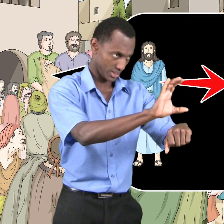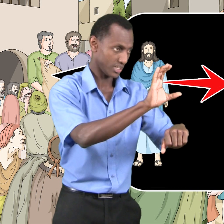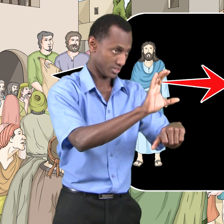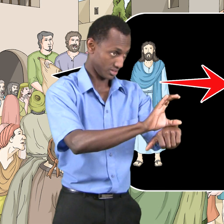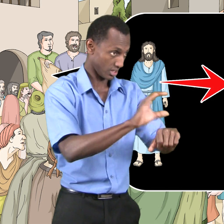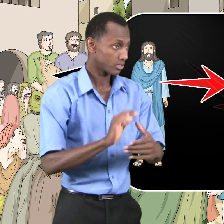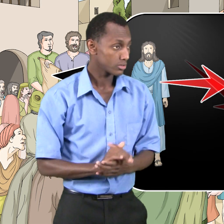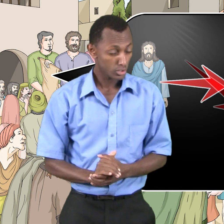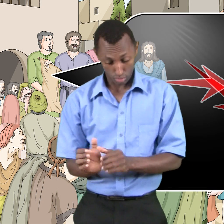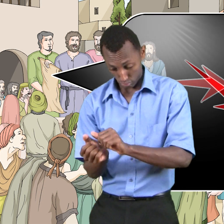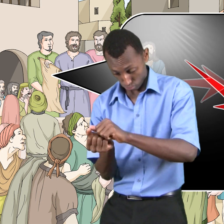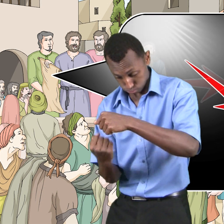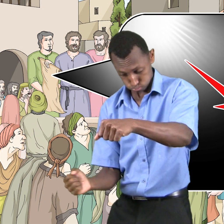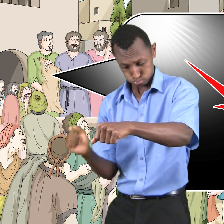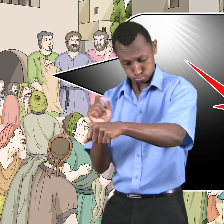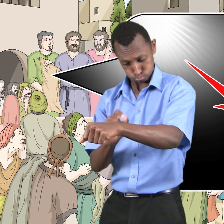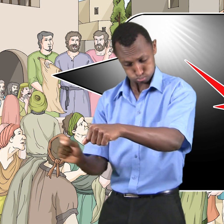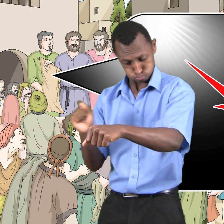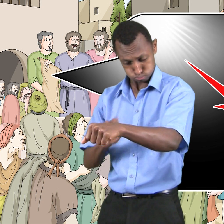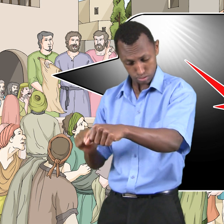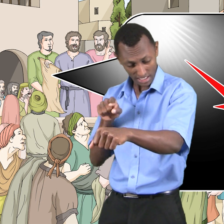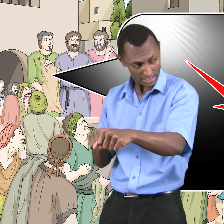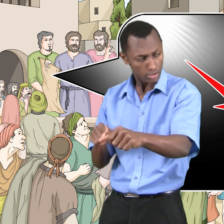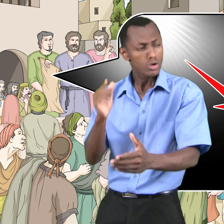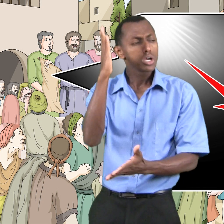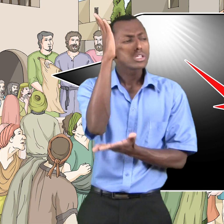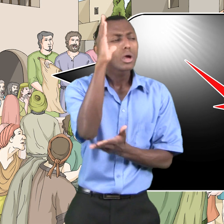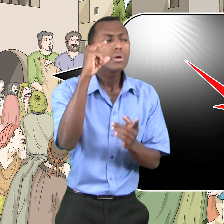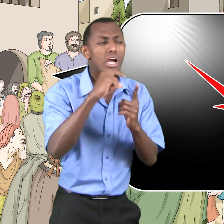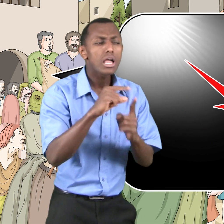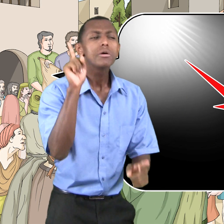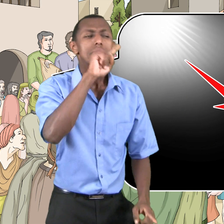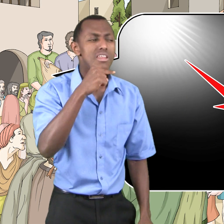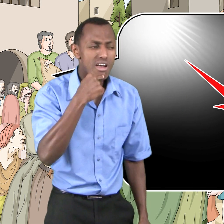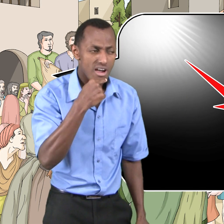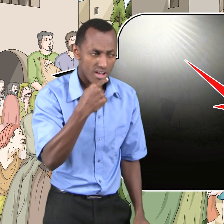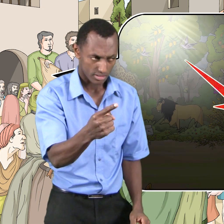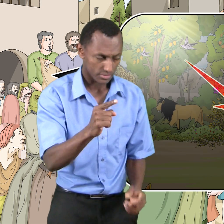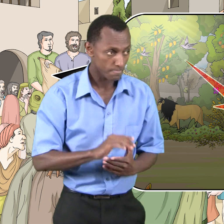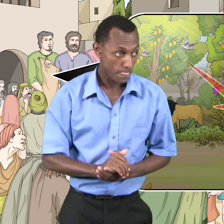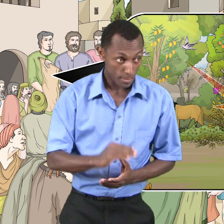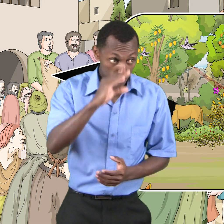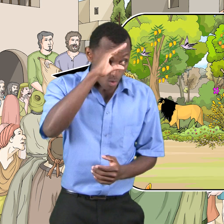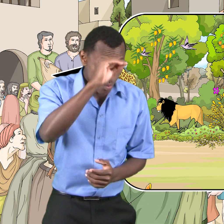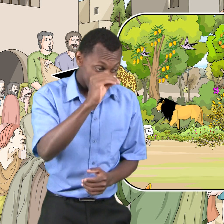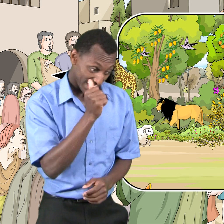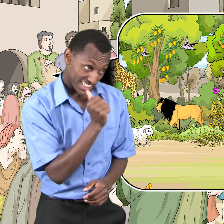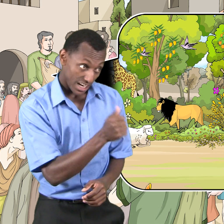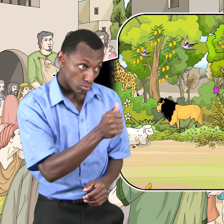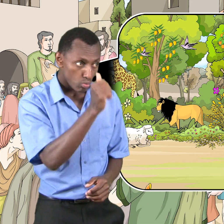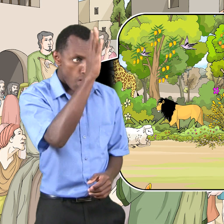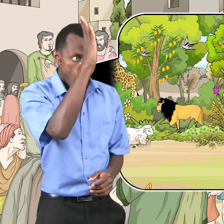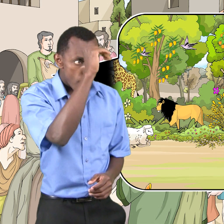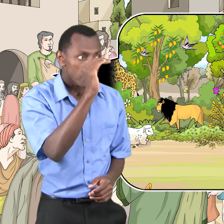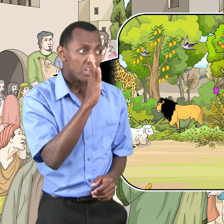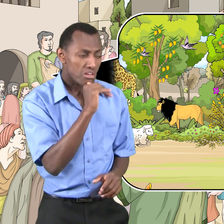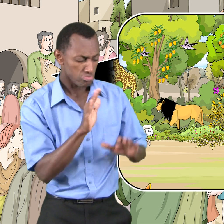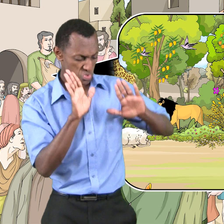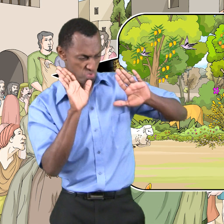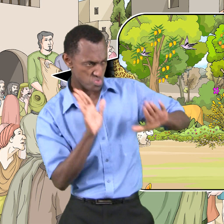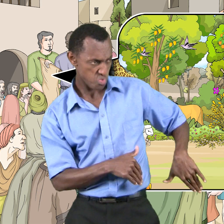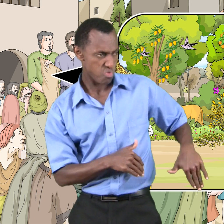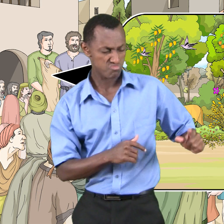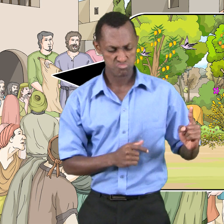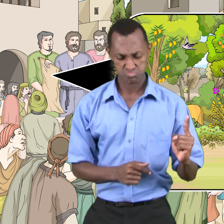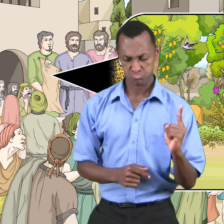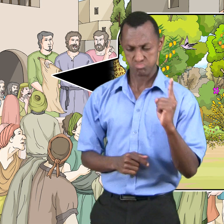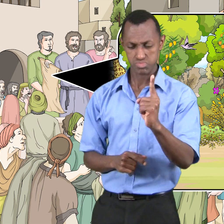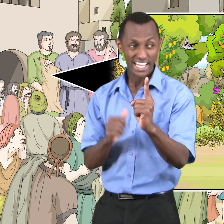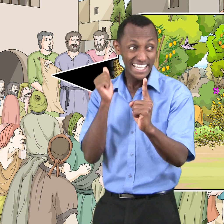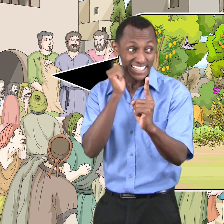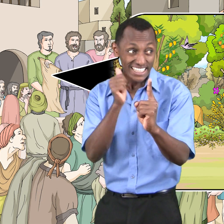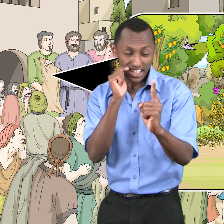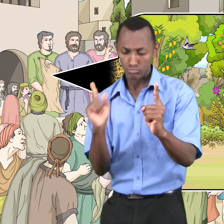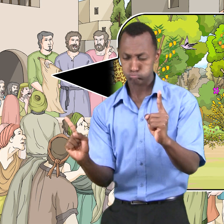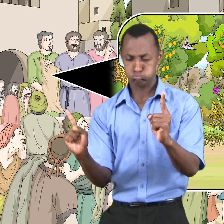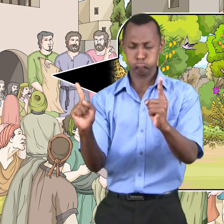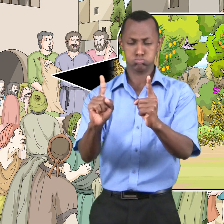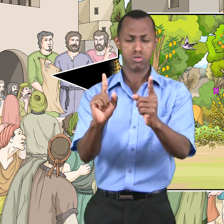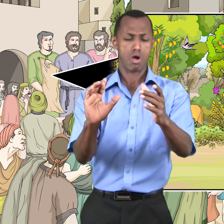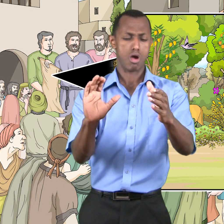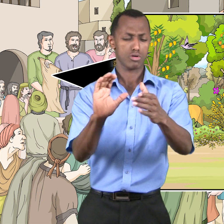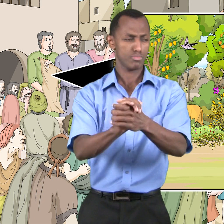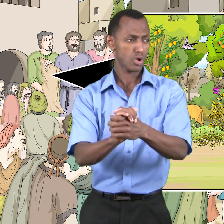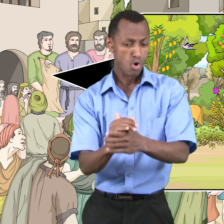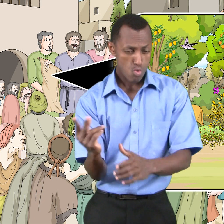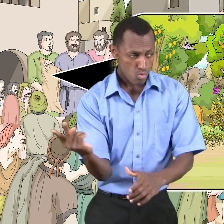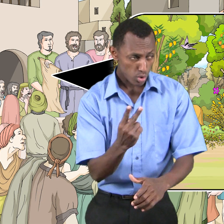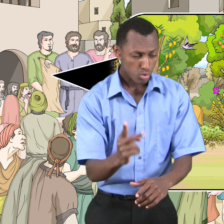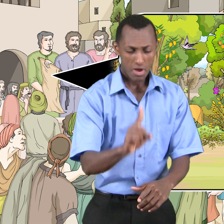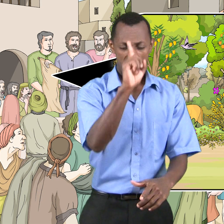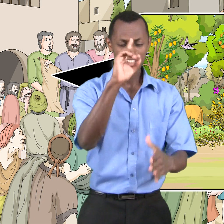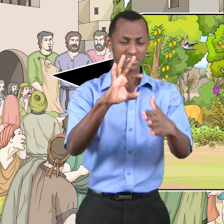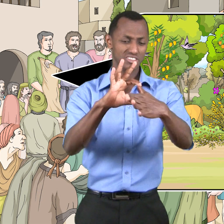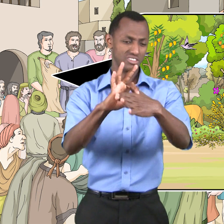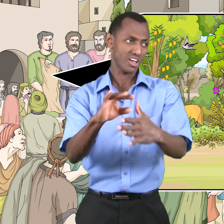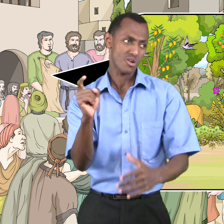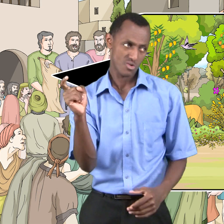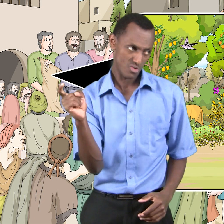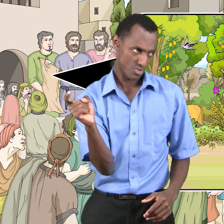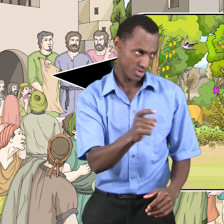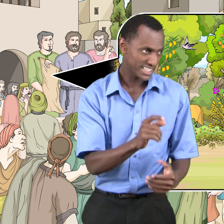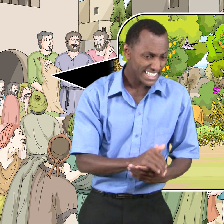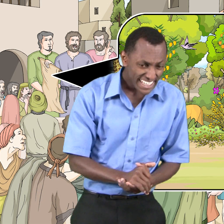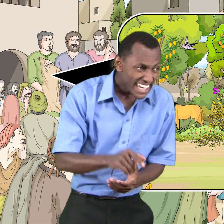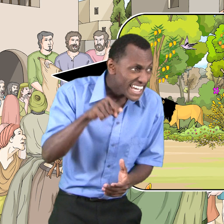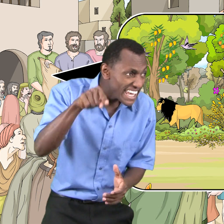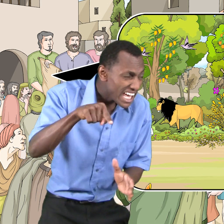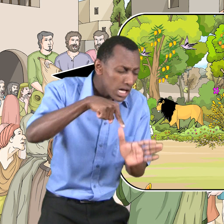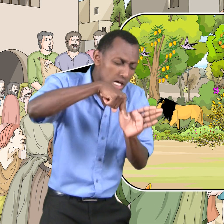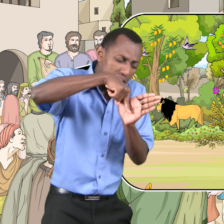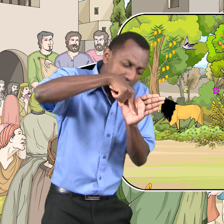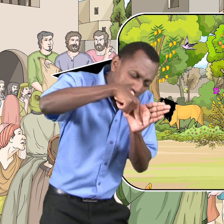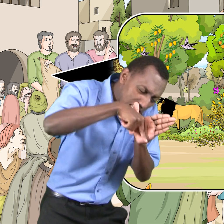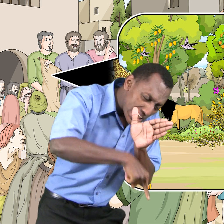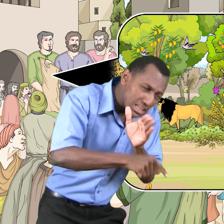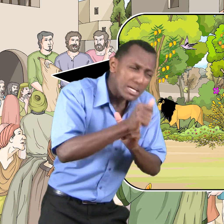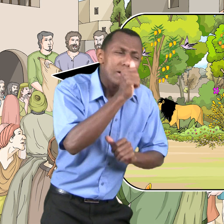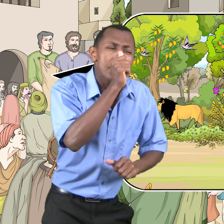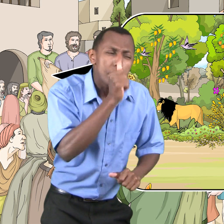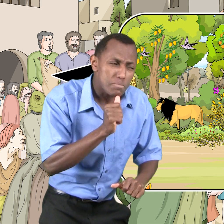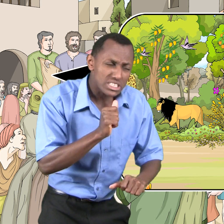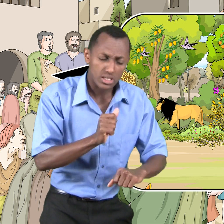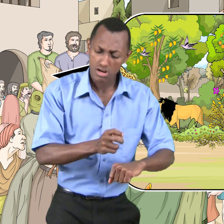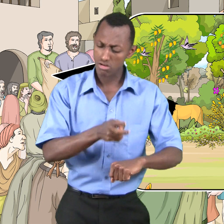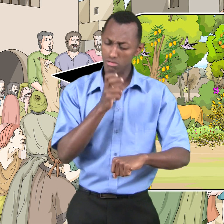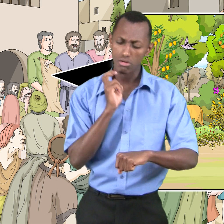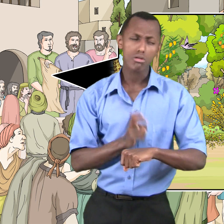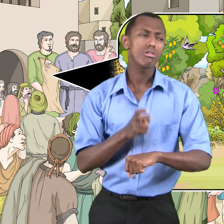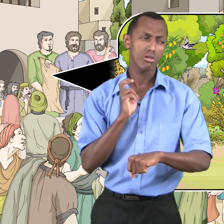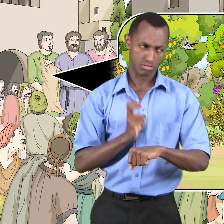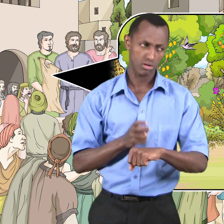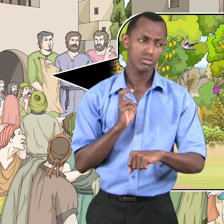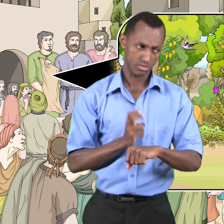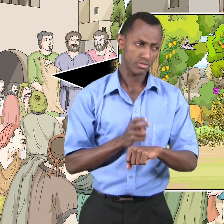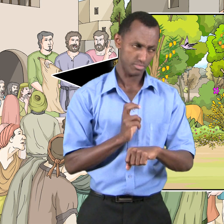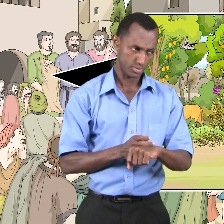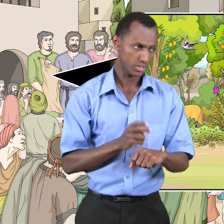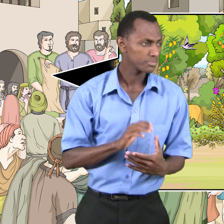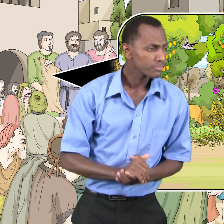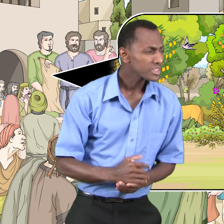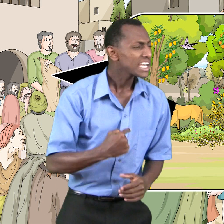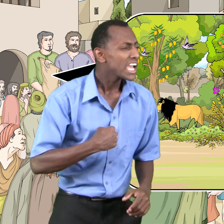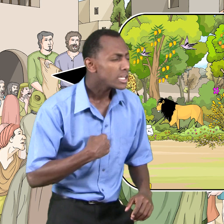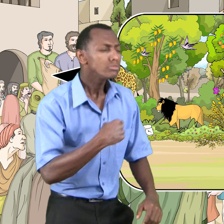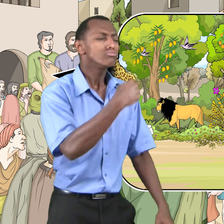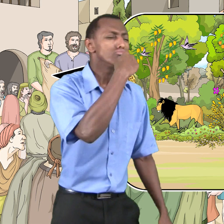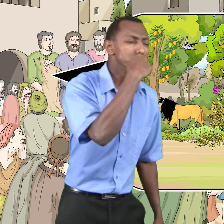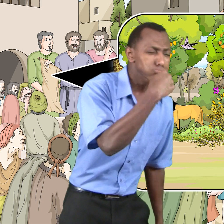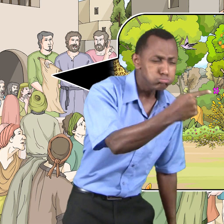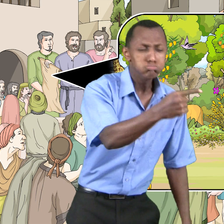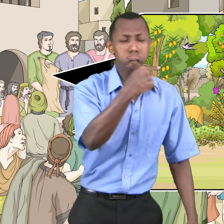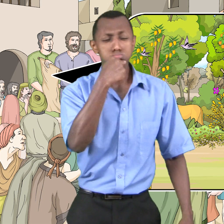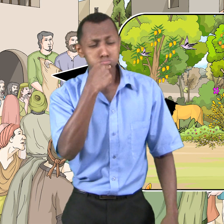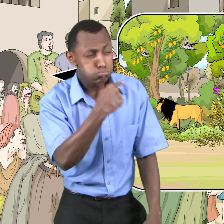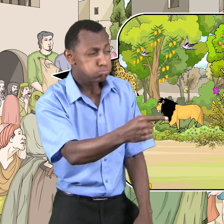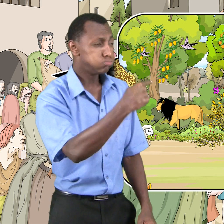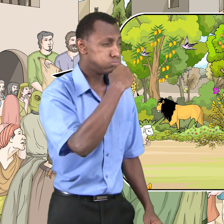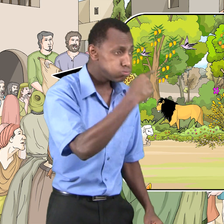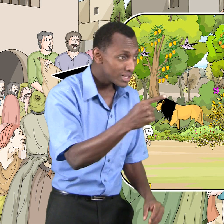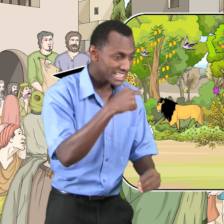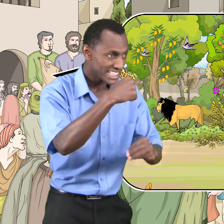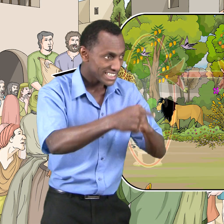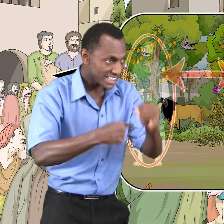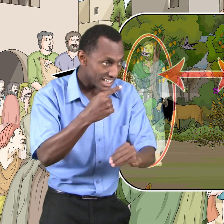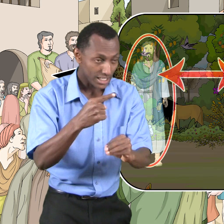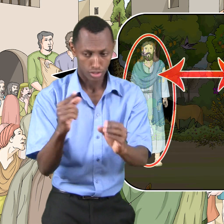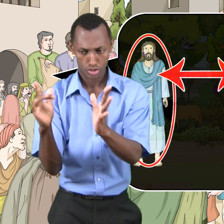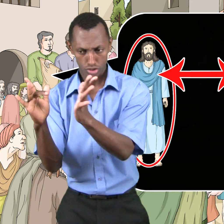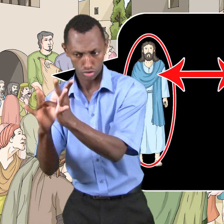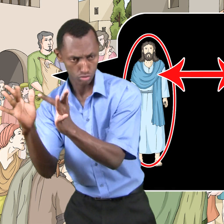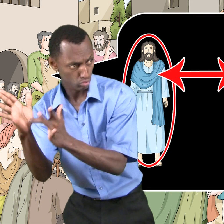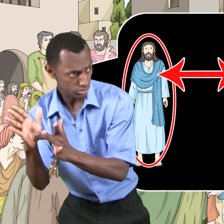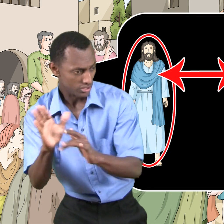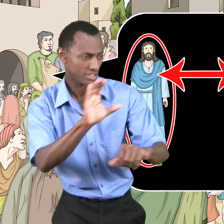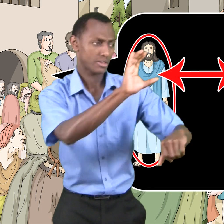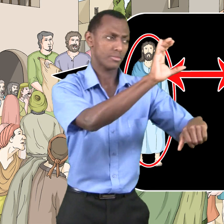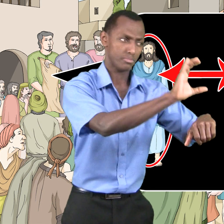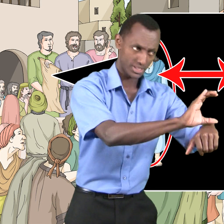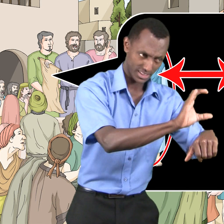“For this reason a man will leave his father and mother and be united to his wife, and the two will become one flesh.”